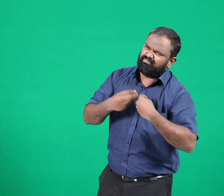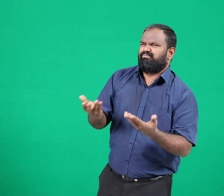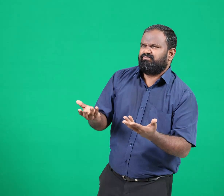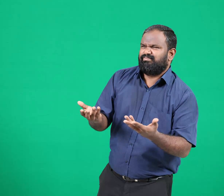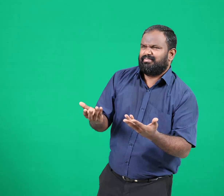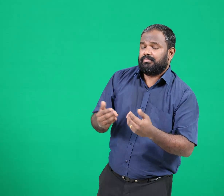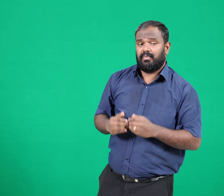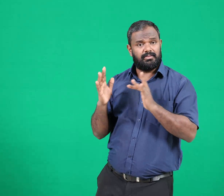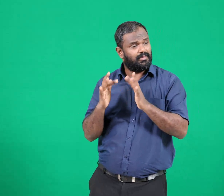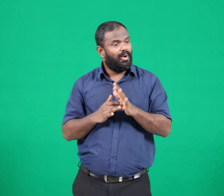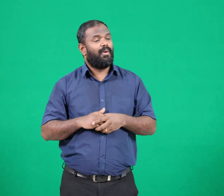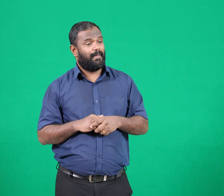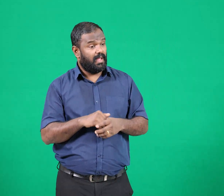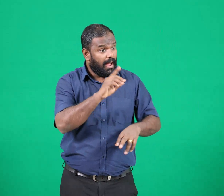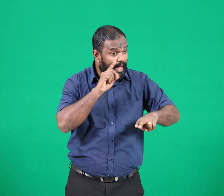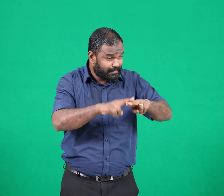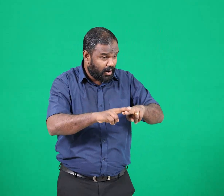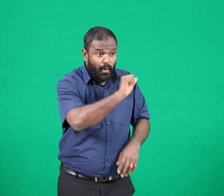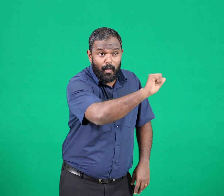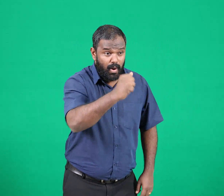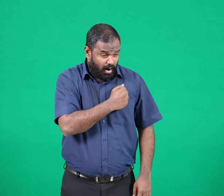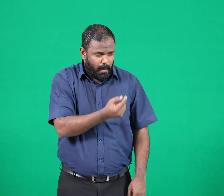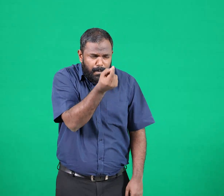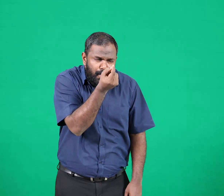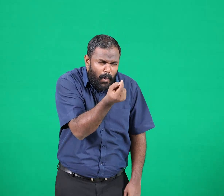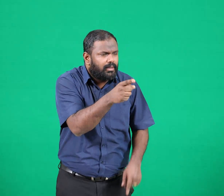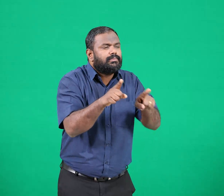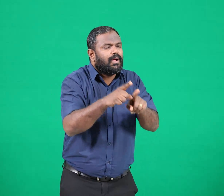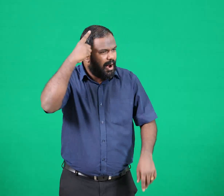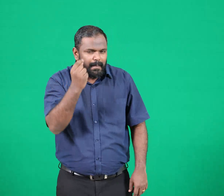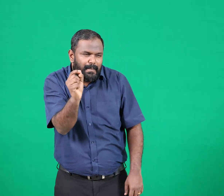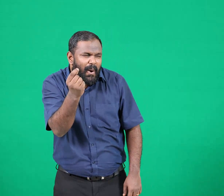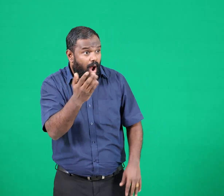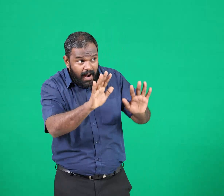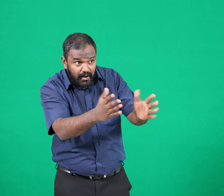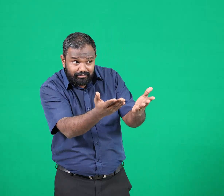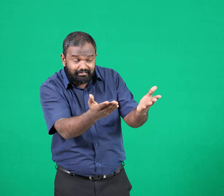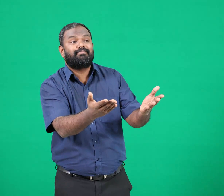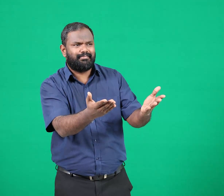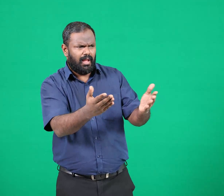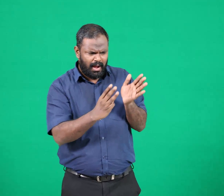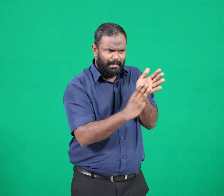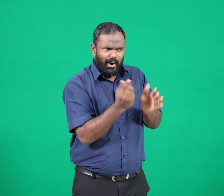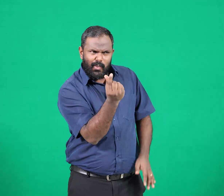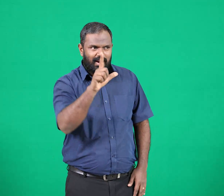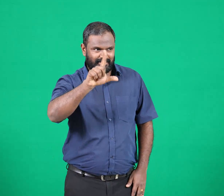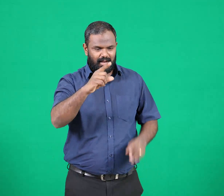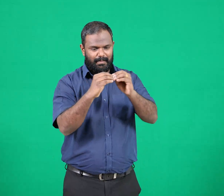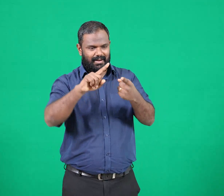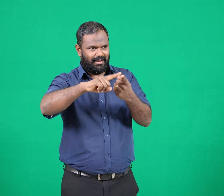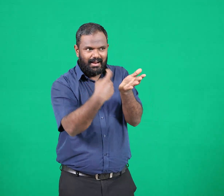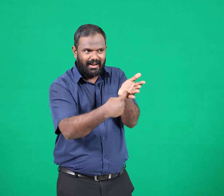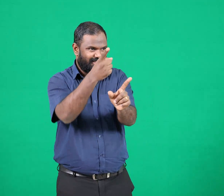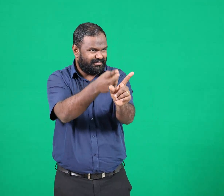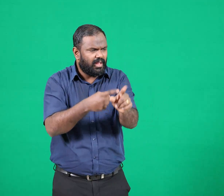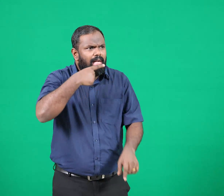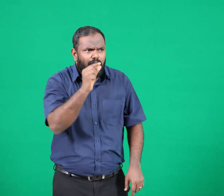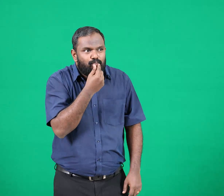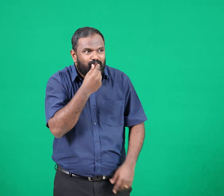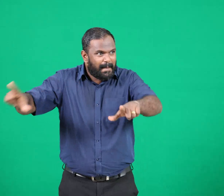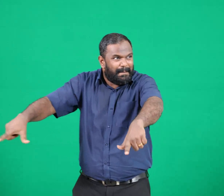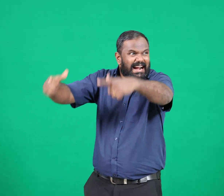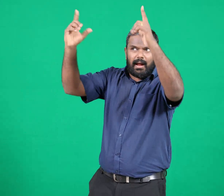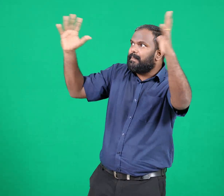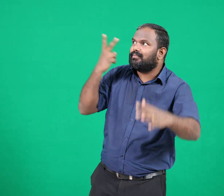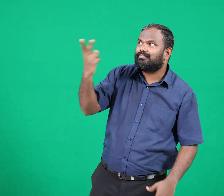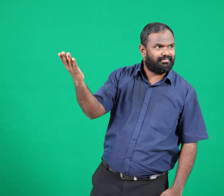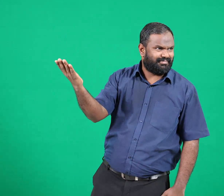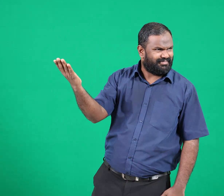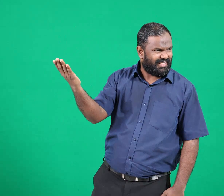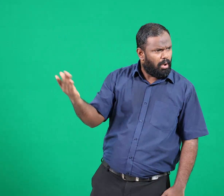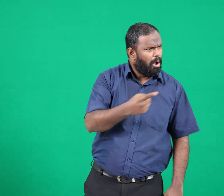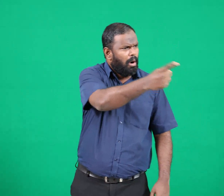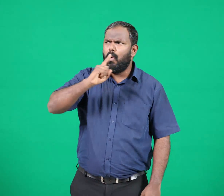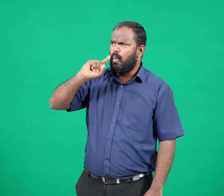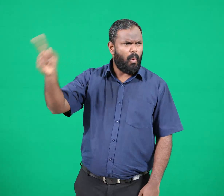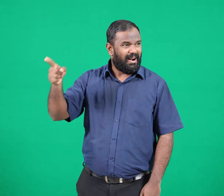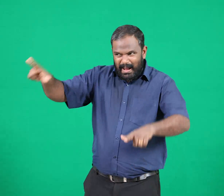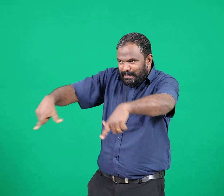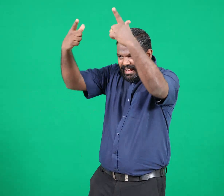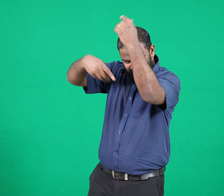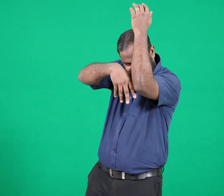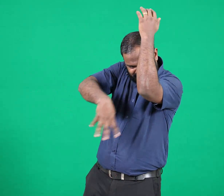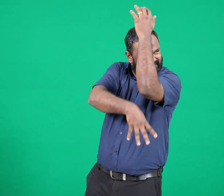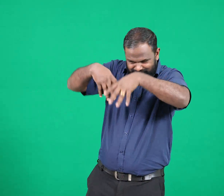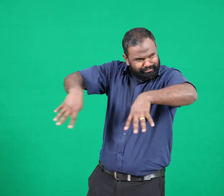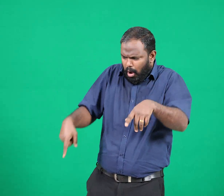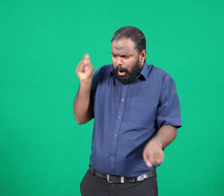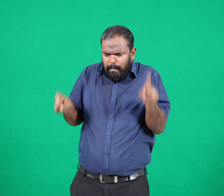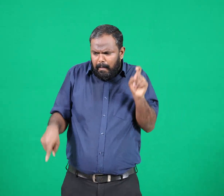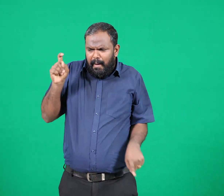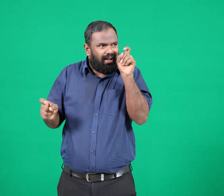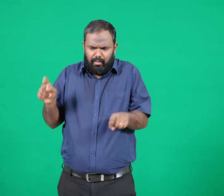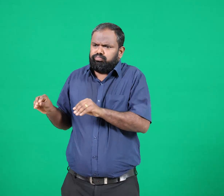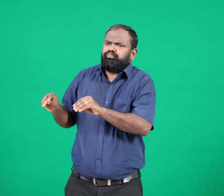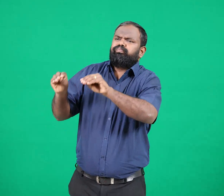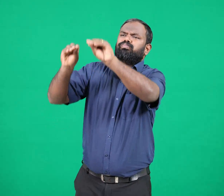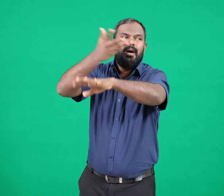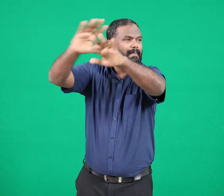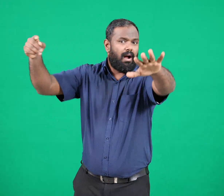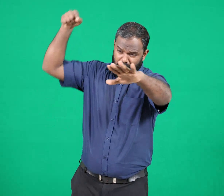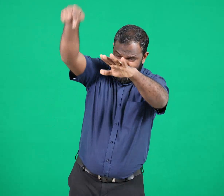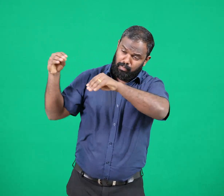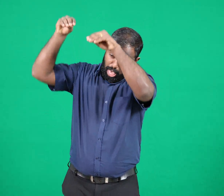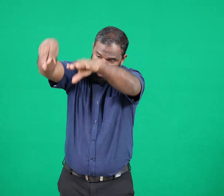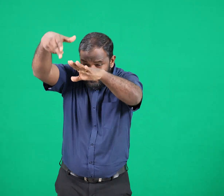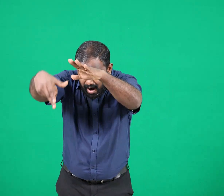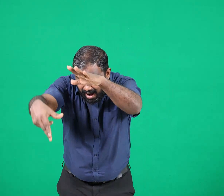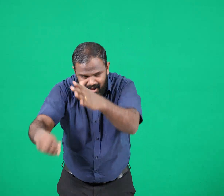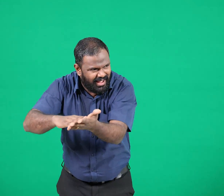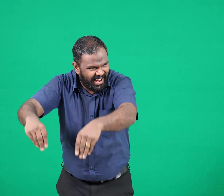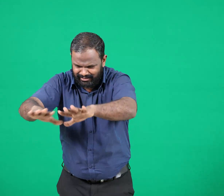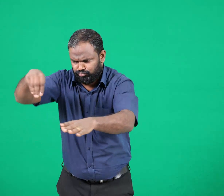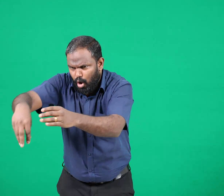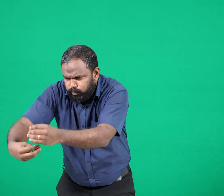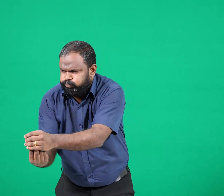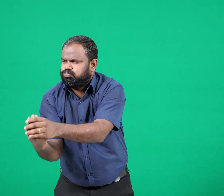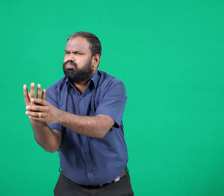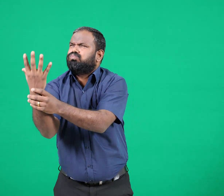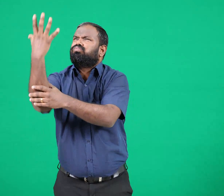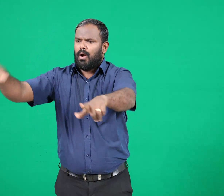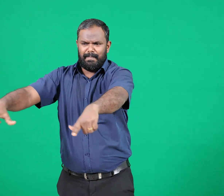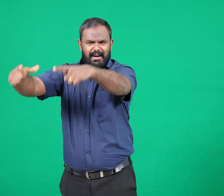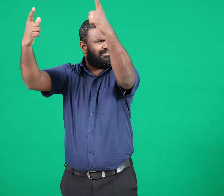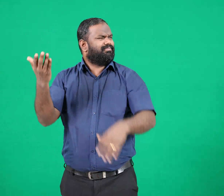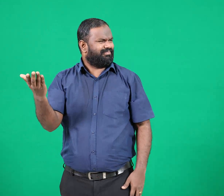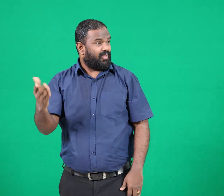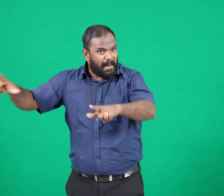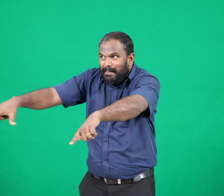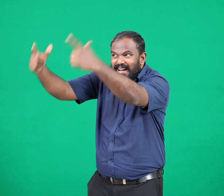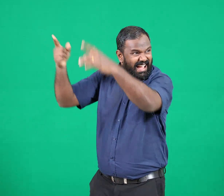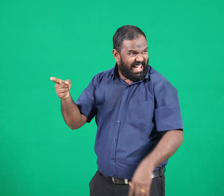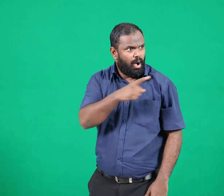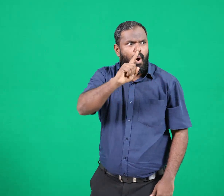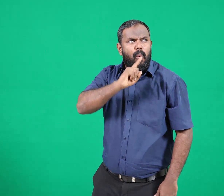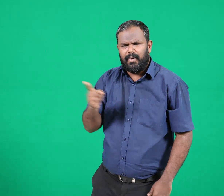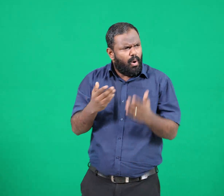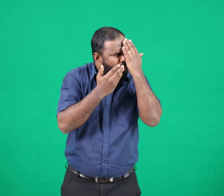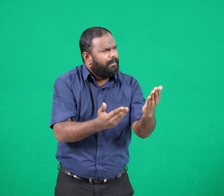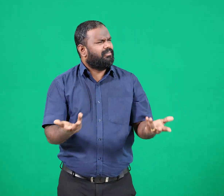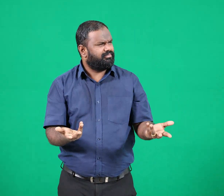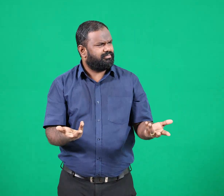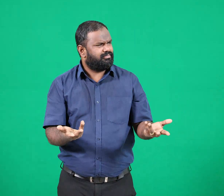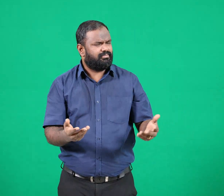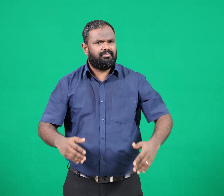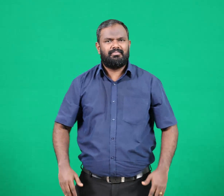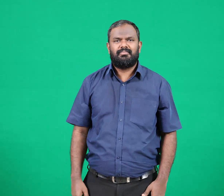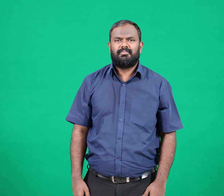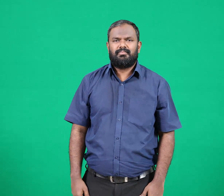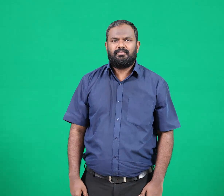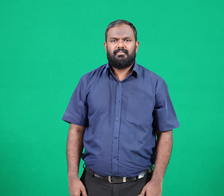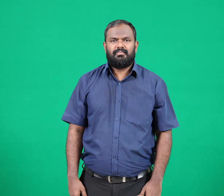And the Lord answered, "If you have faith the size of a mustard seed, you can say to this mulberry tree, ' Be uprooted and planted in the sea,' and it will obey you.